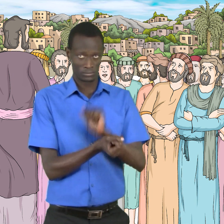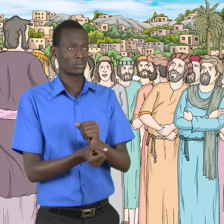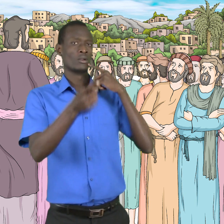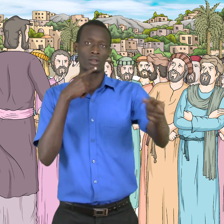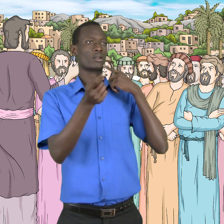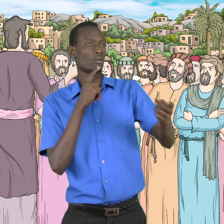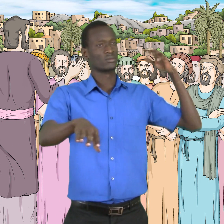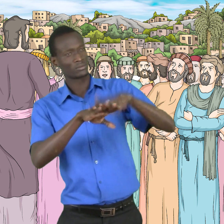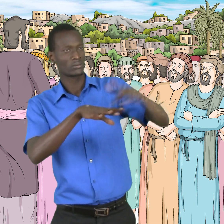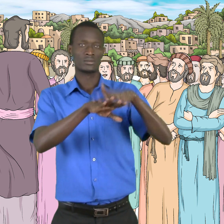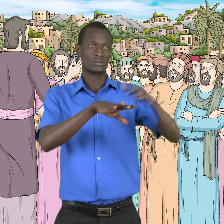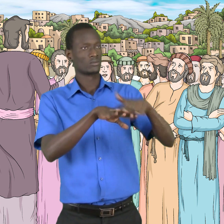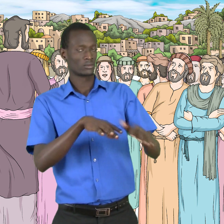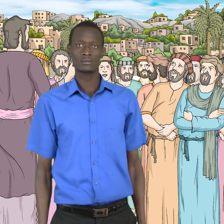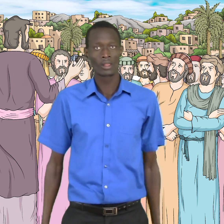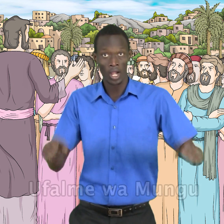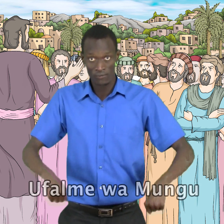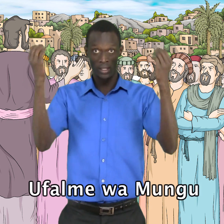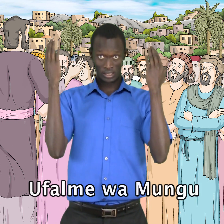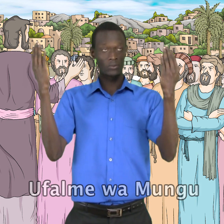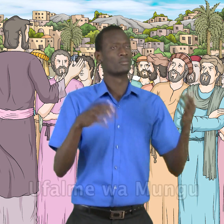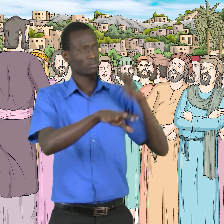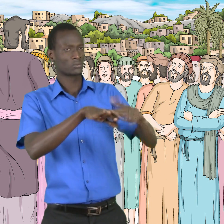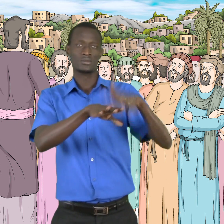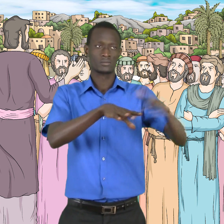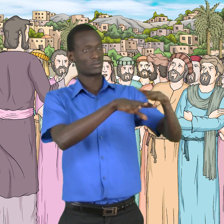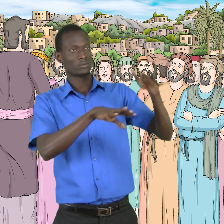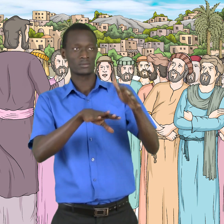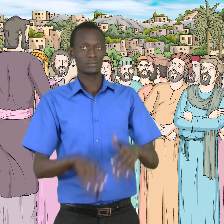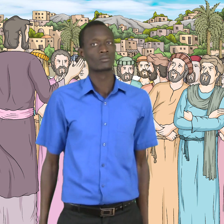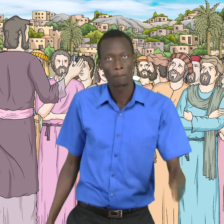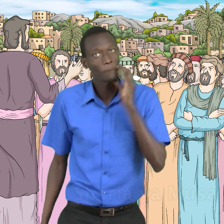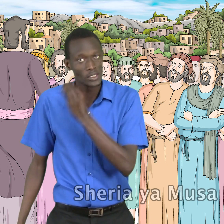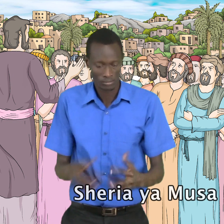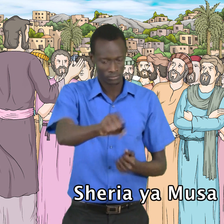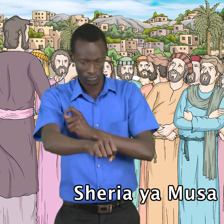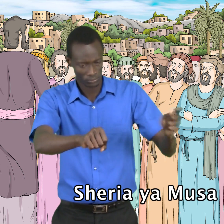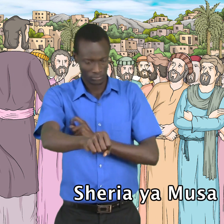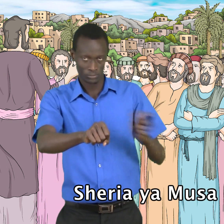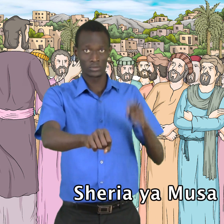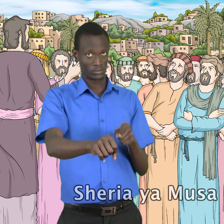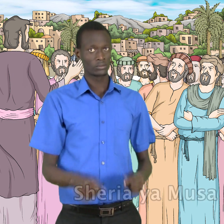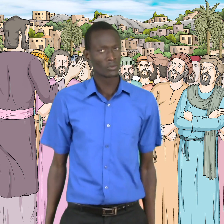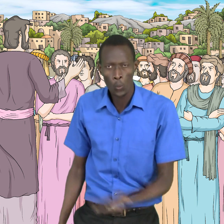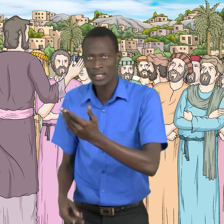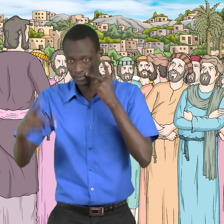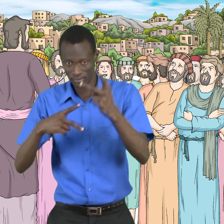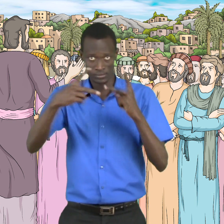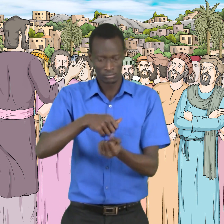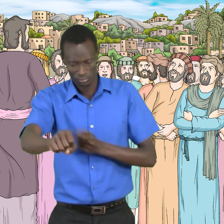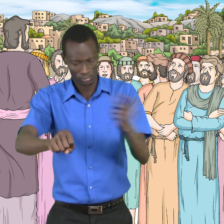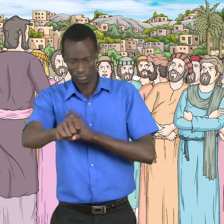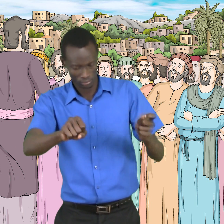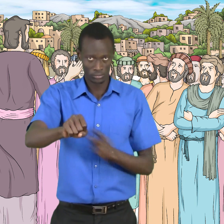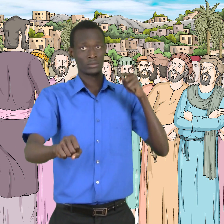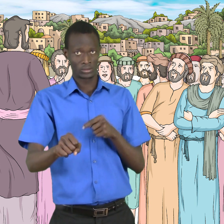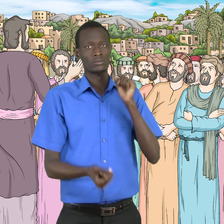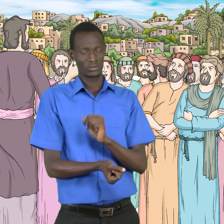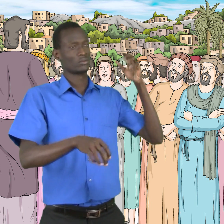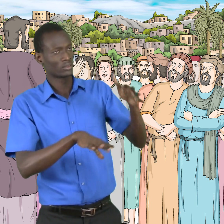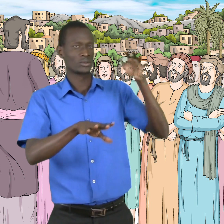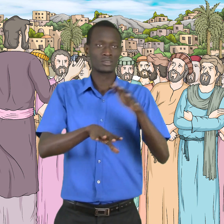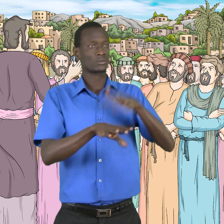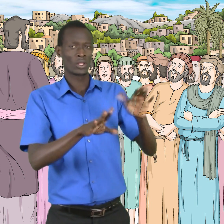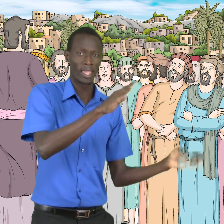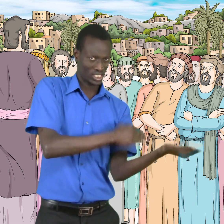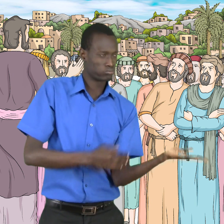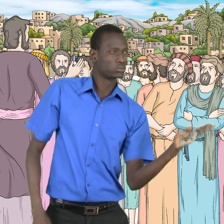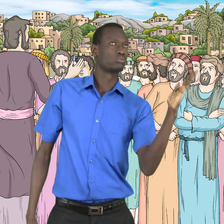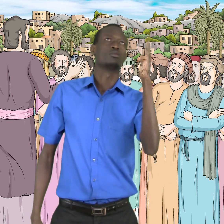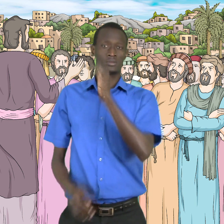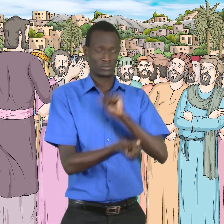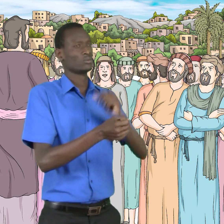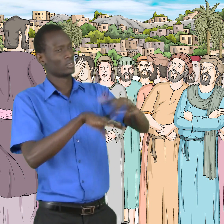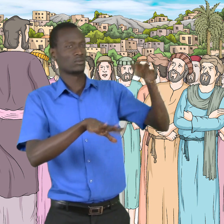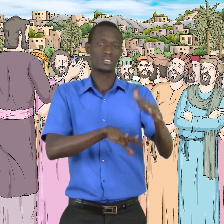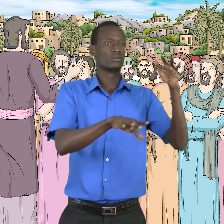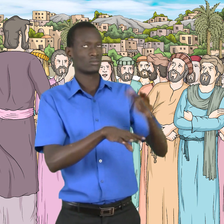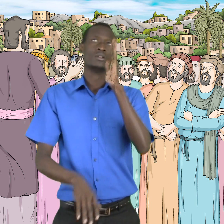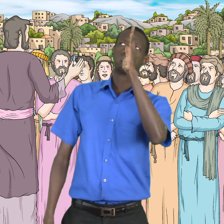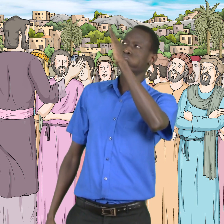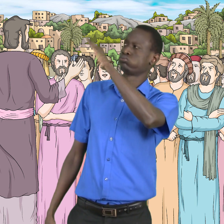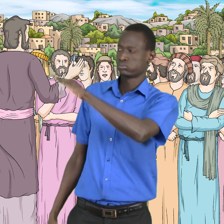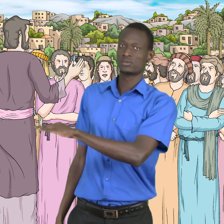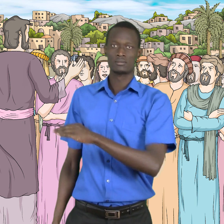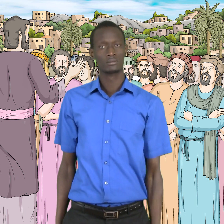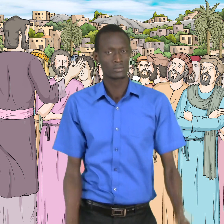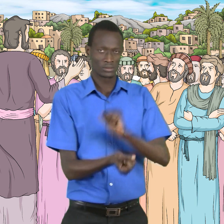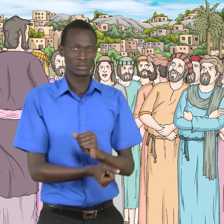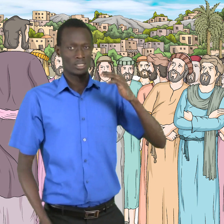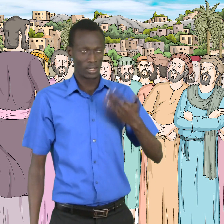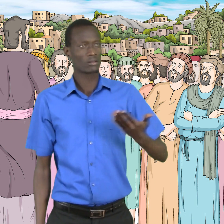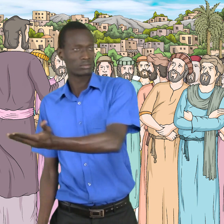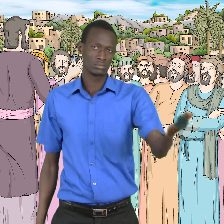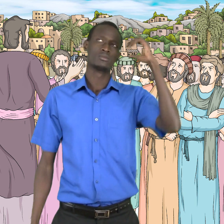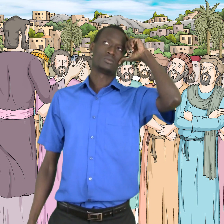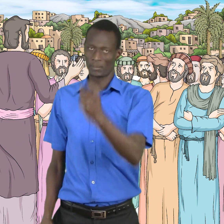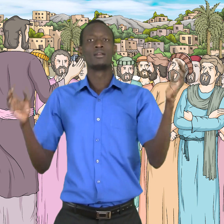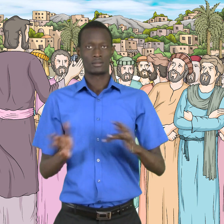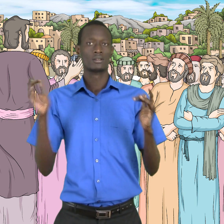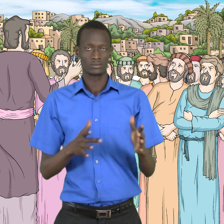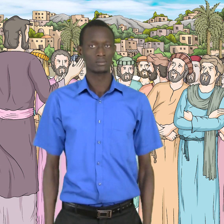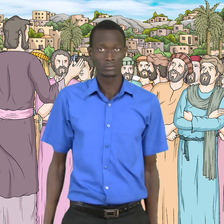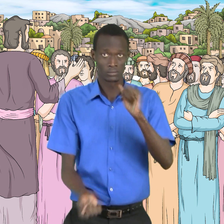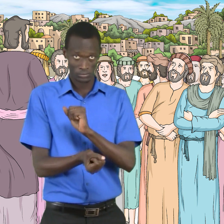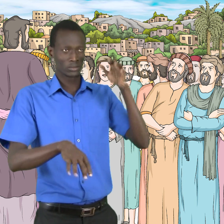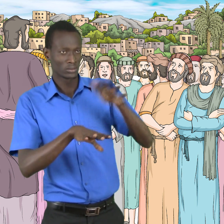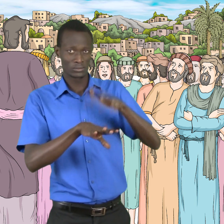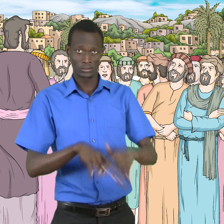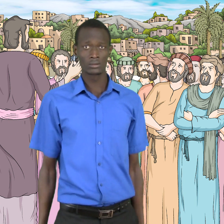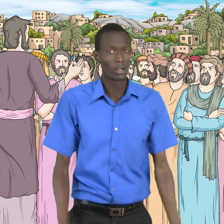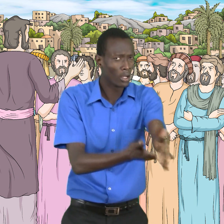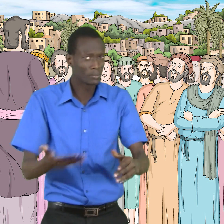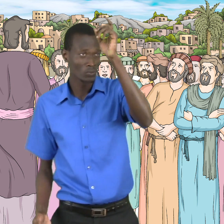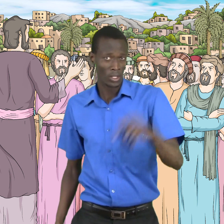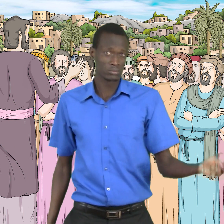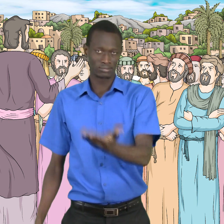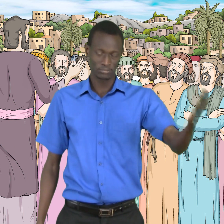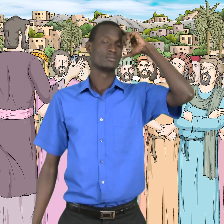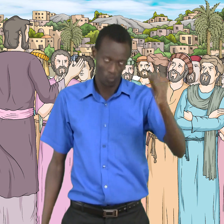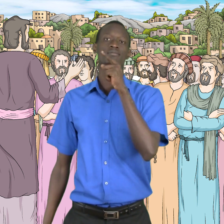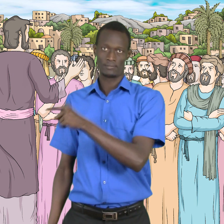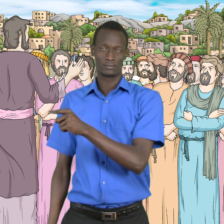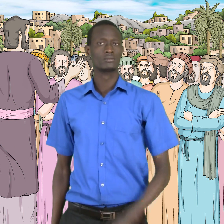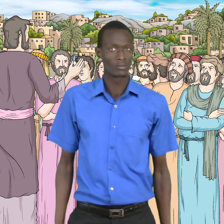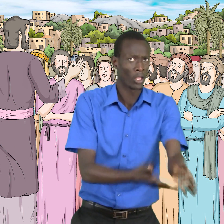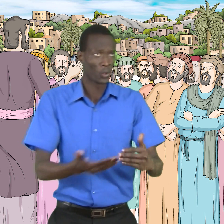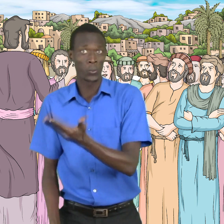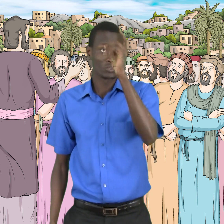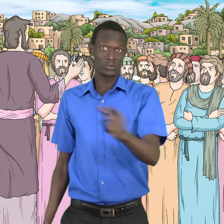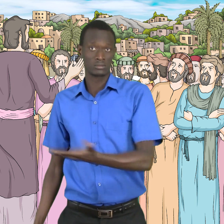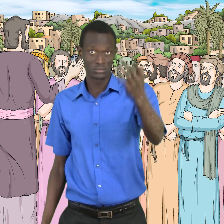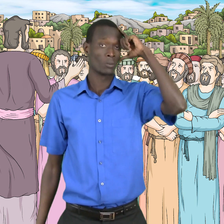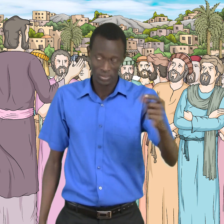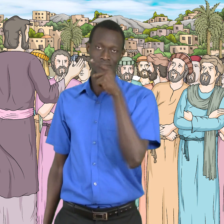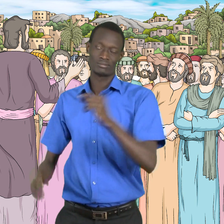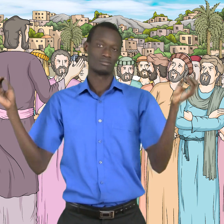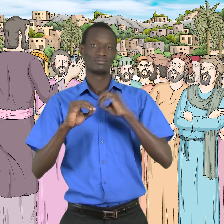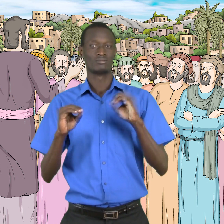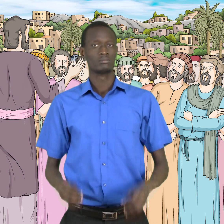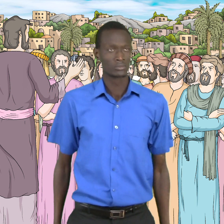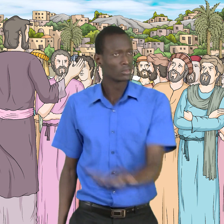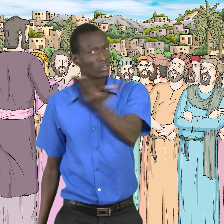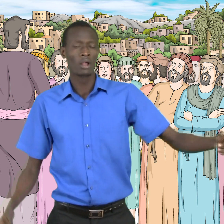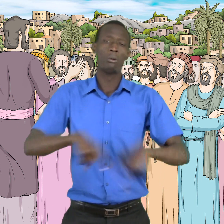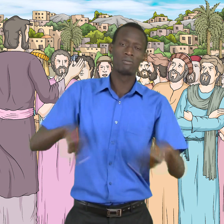He expounded to them from morning to evening, testifying about the kingdom of God and persuading them about Jesus from the Law of Moses and the Prophets.